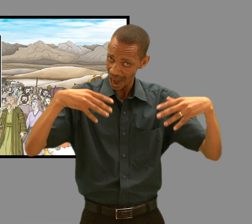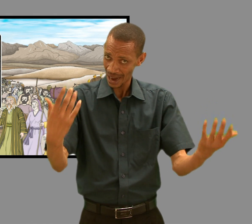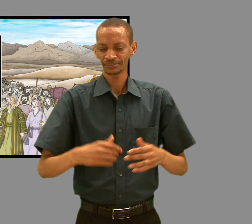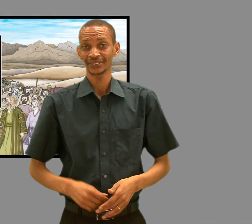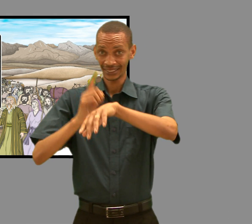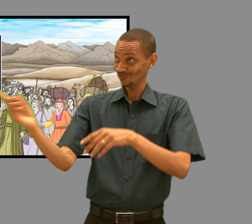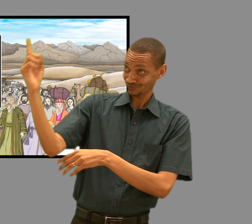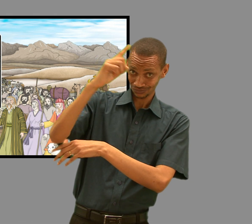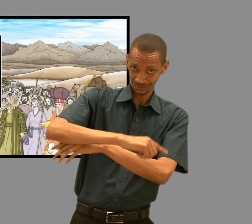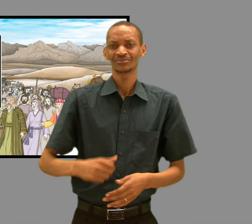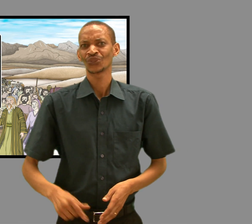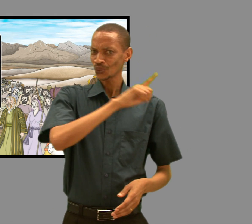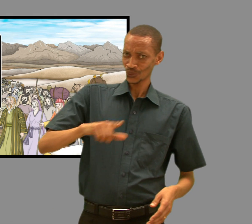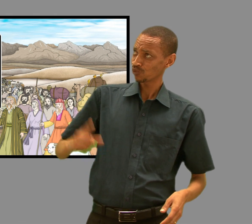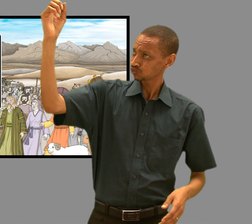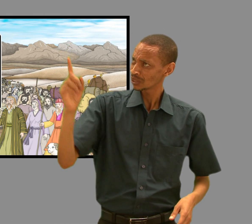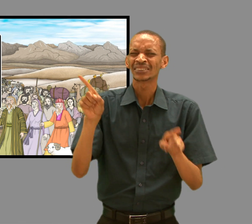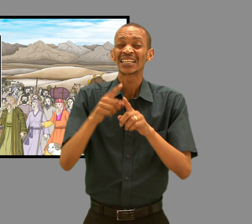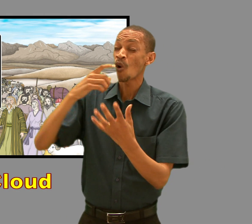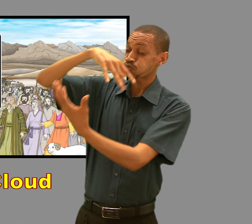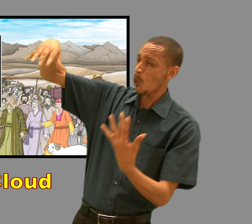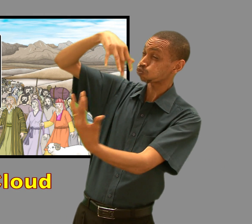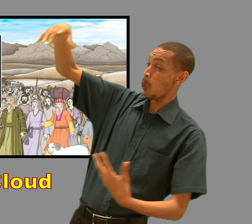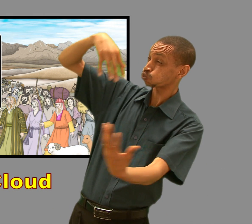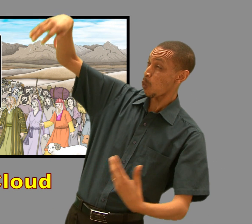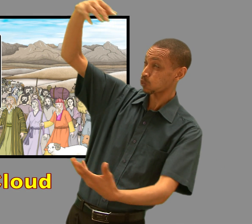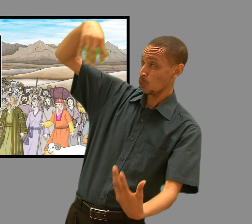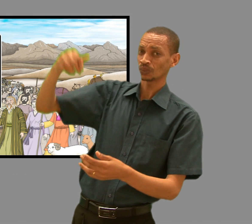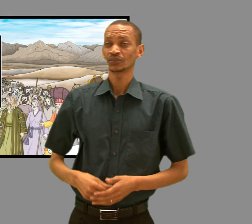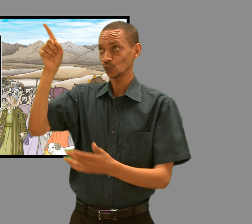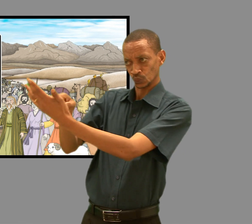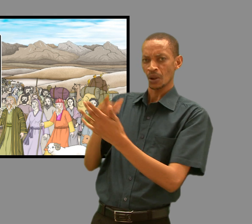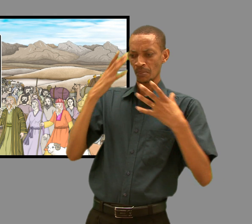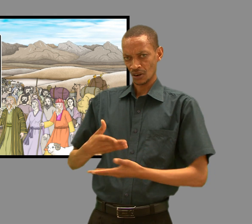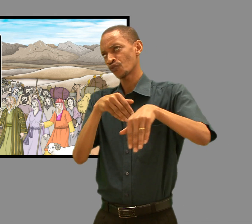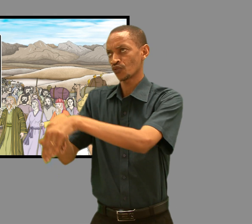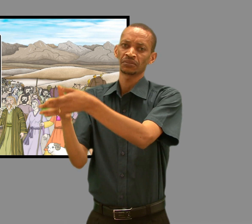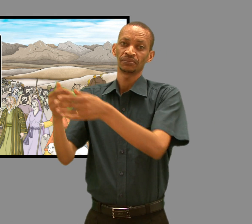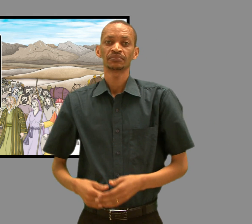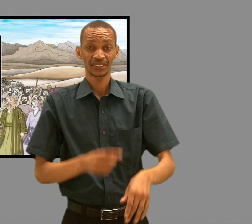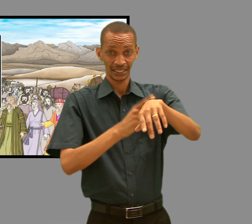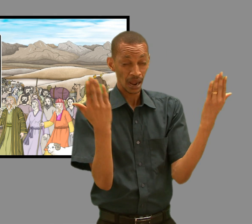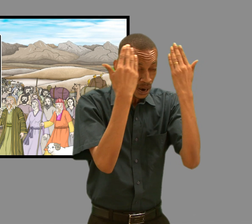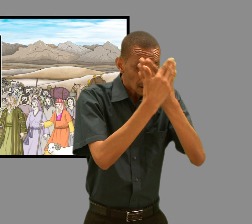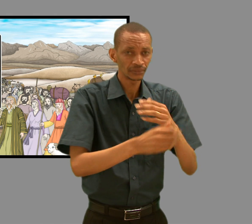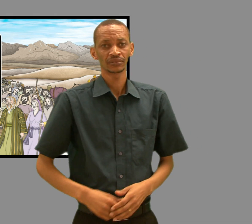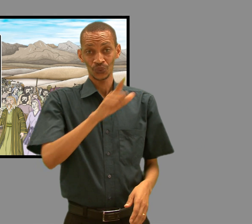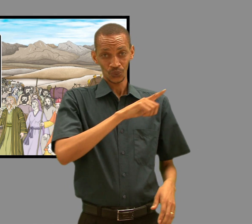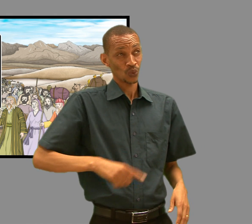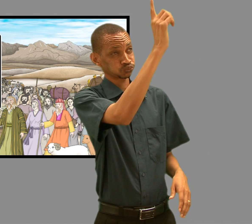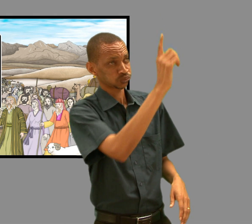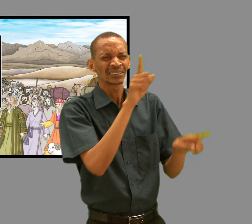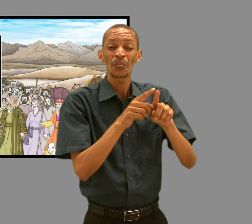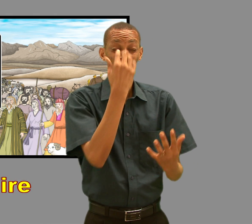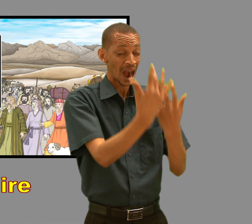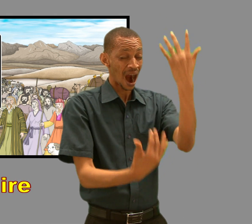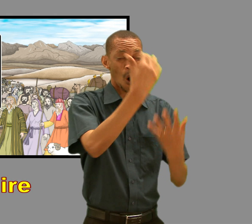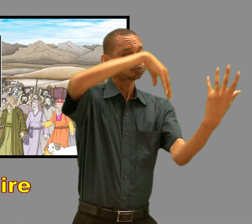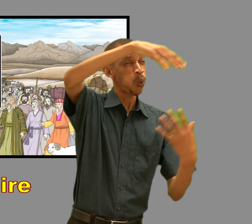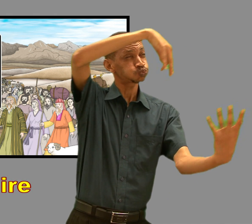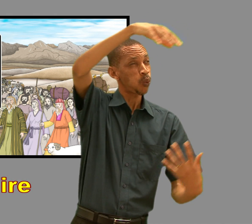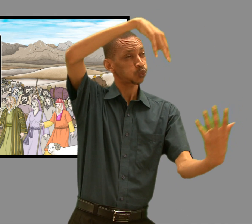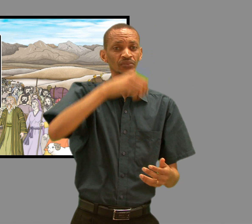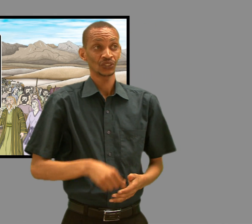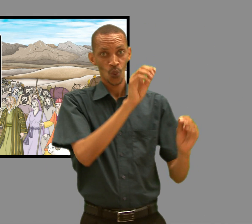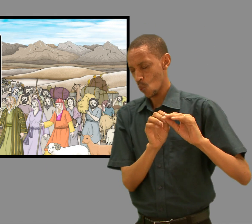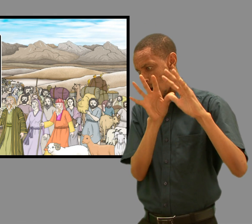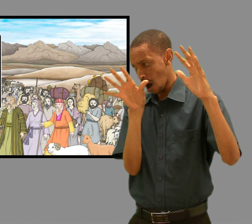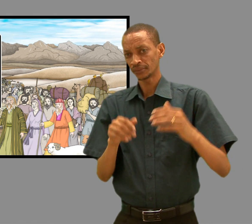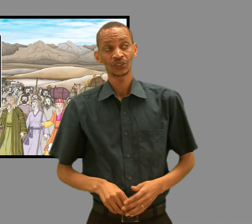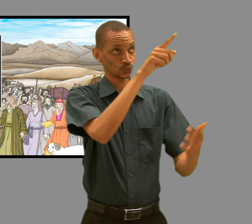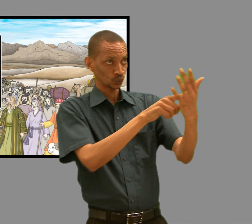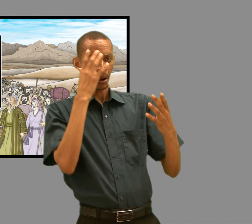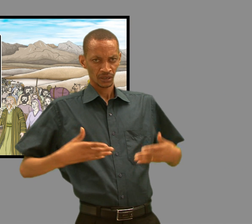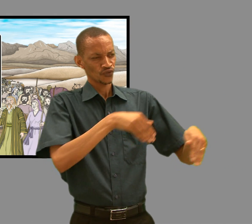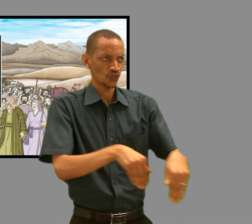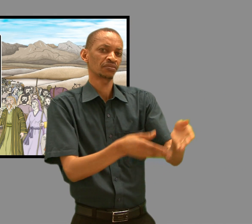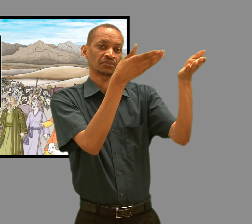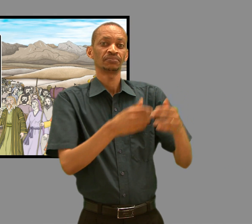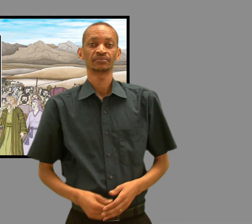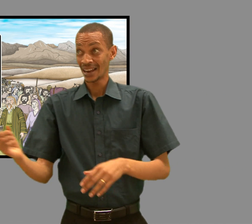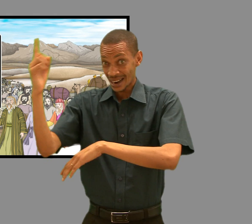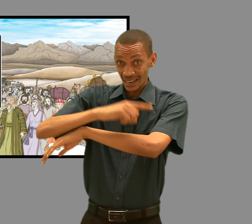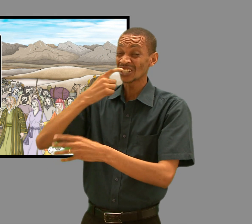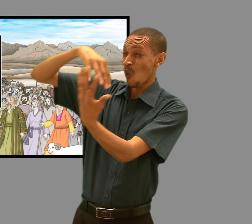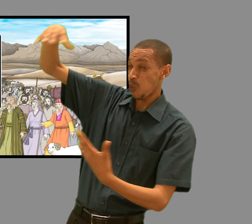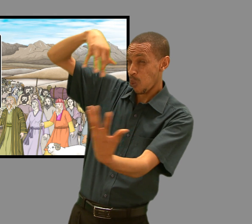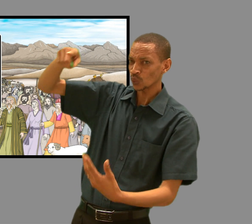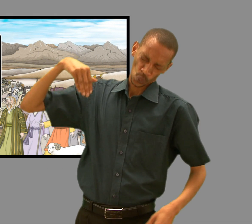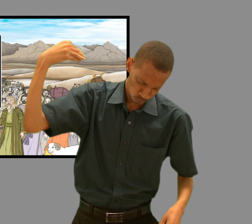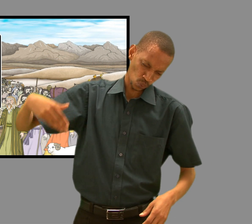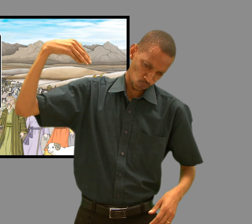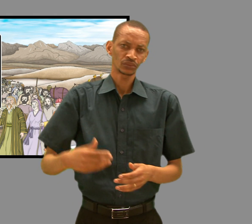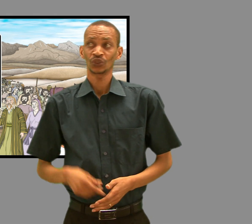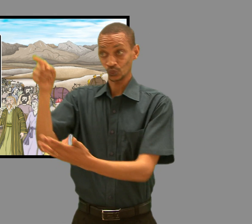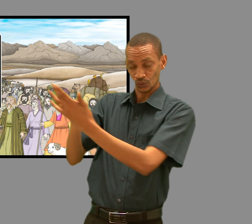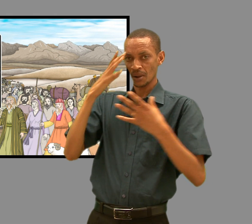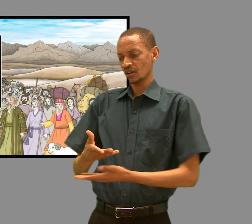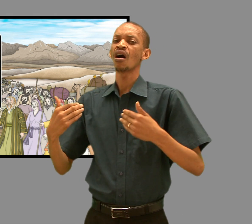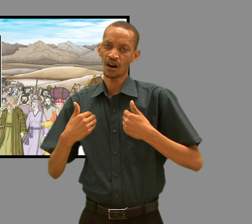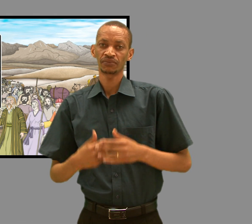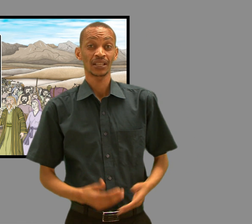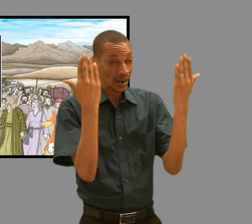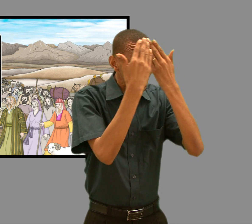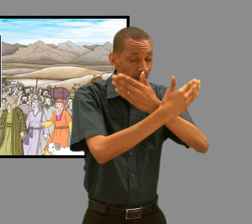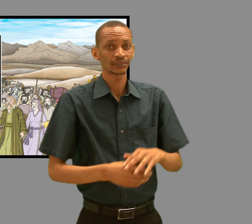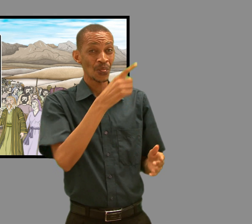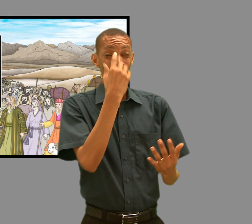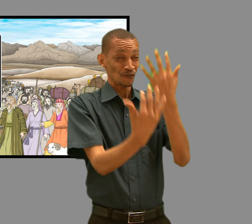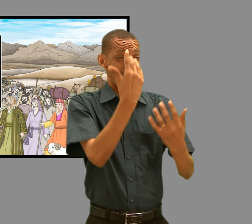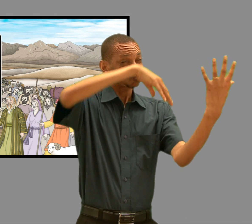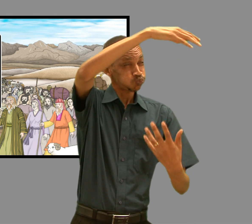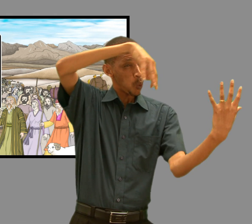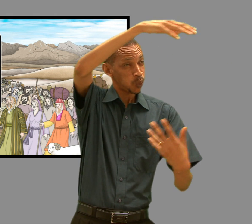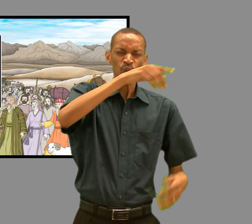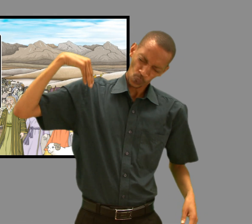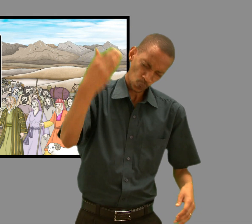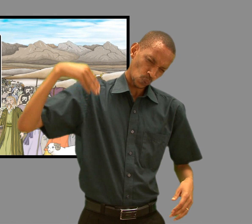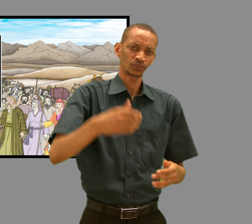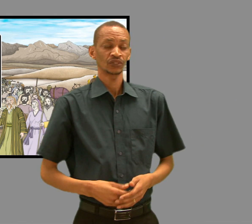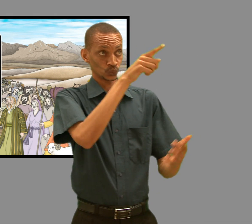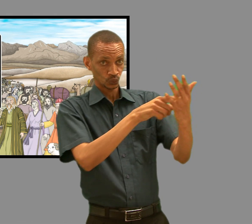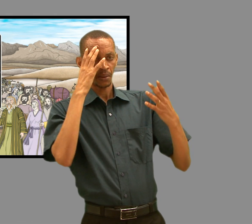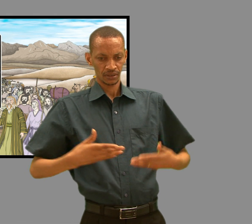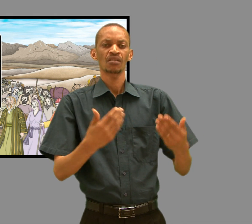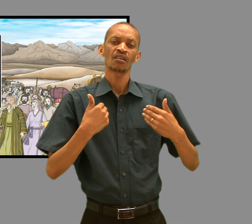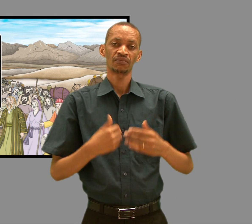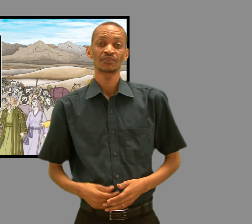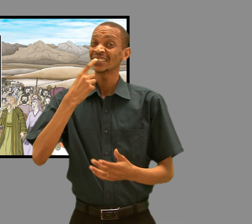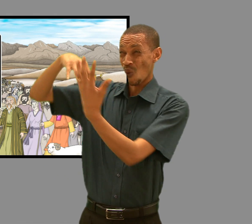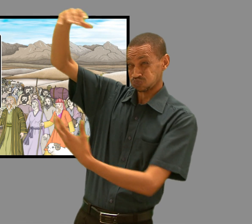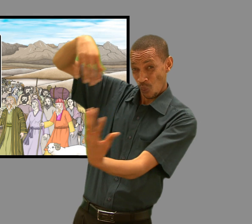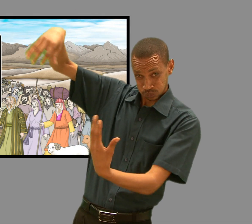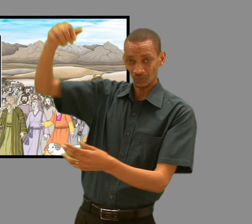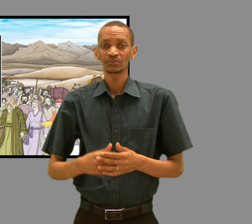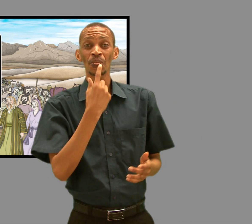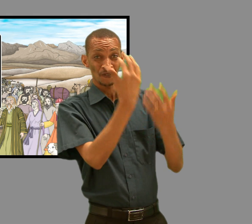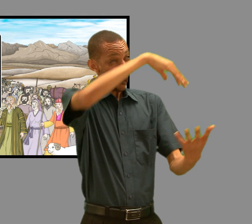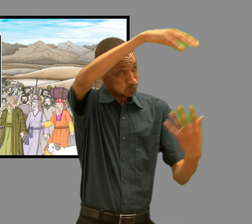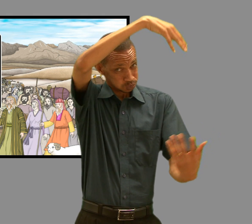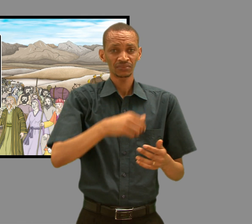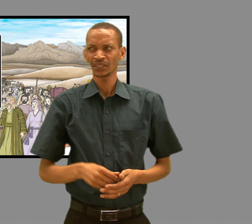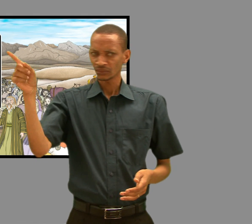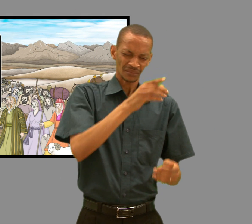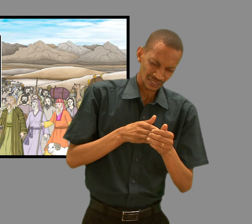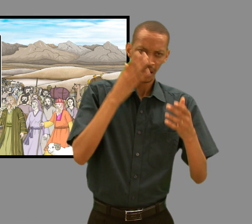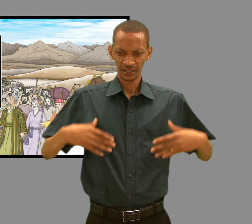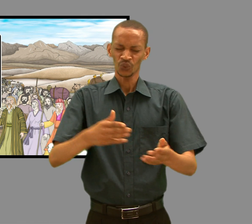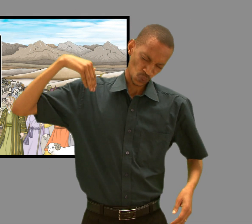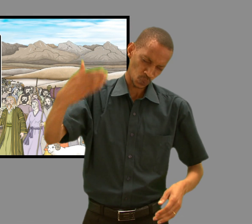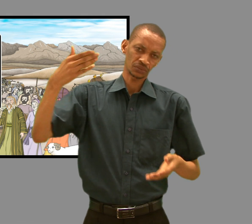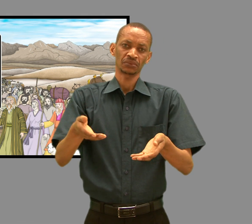And the LORD went before them in a pillar of cloud to guide their way by day, and in a pillar of fire to give them light by night, so that they could travel by day or night.